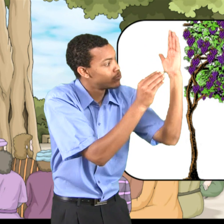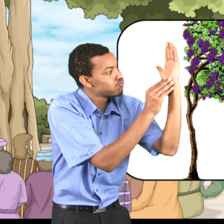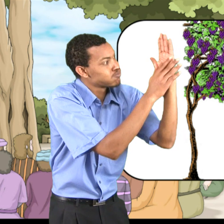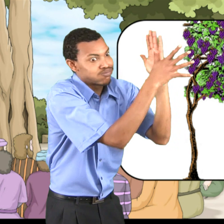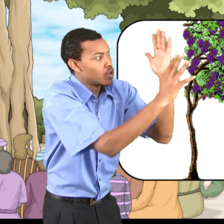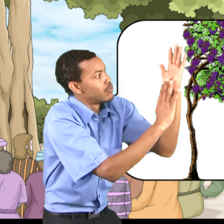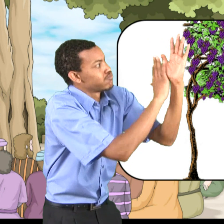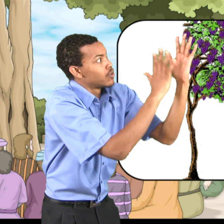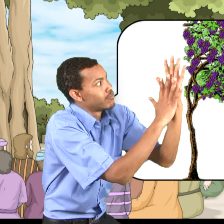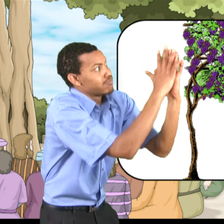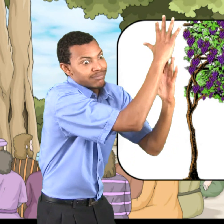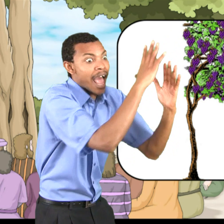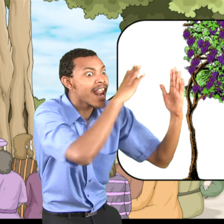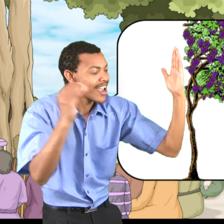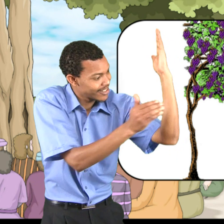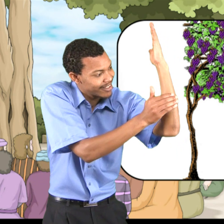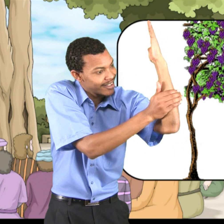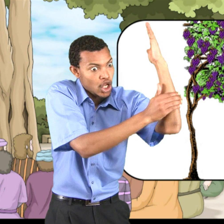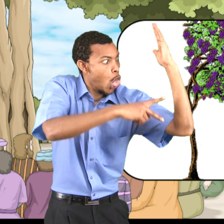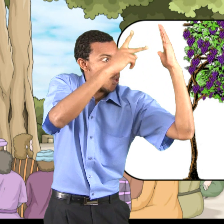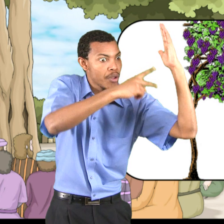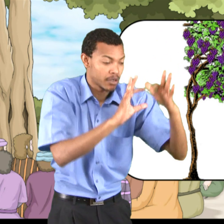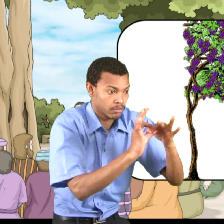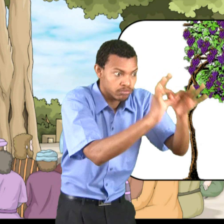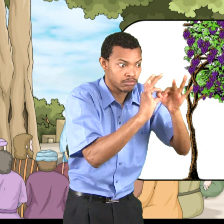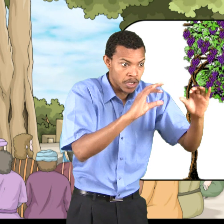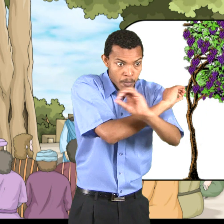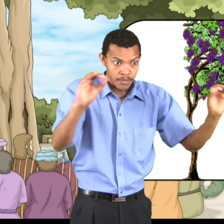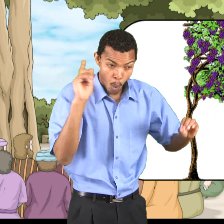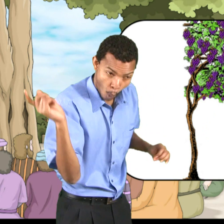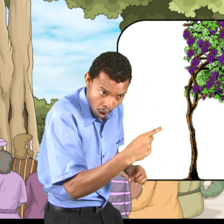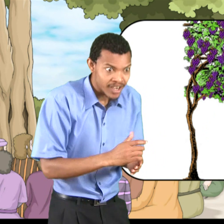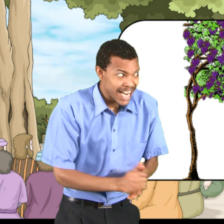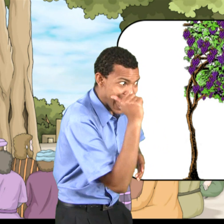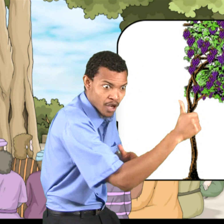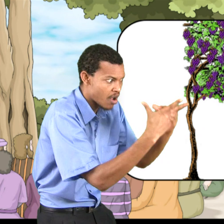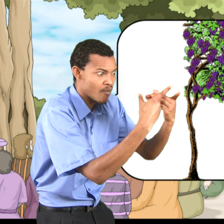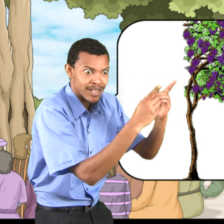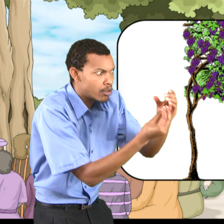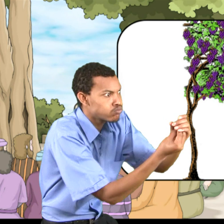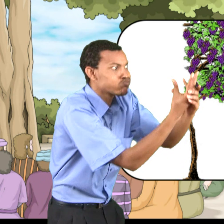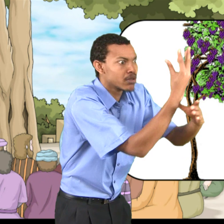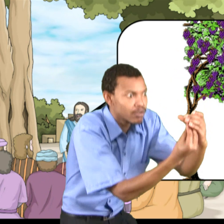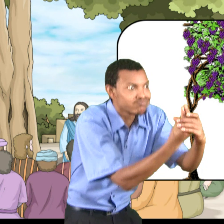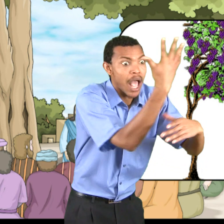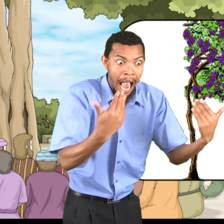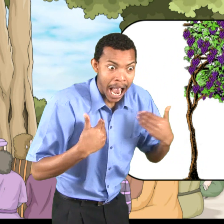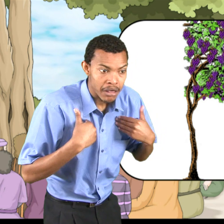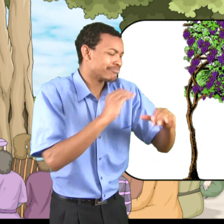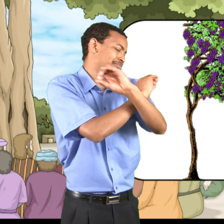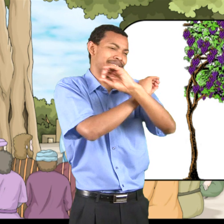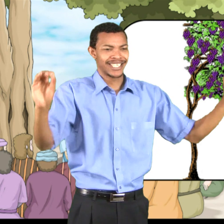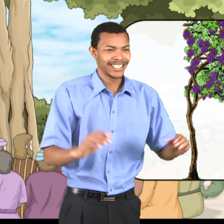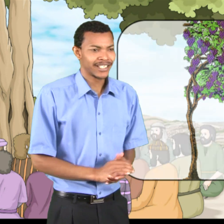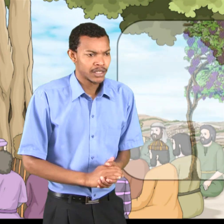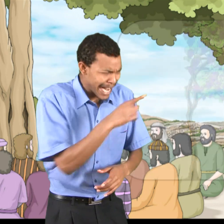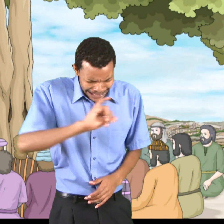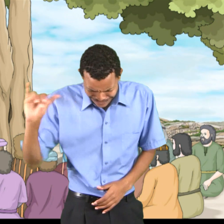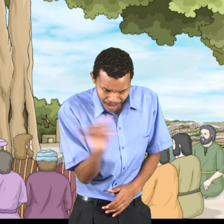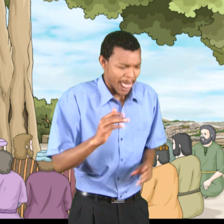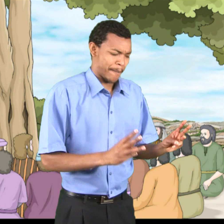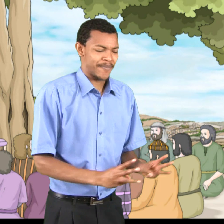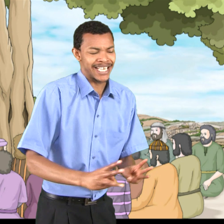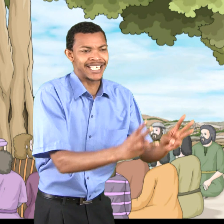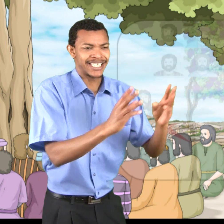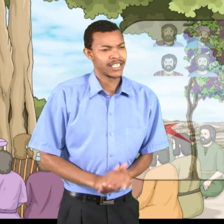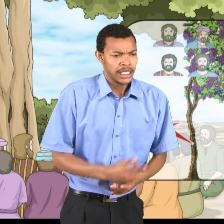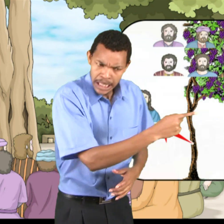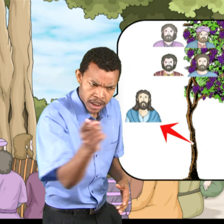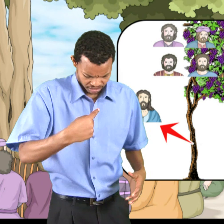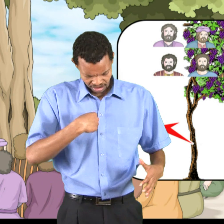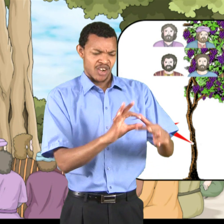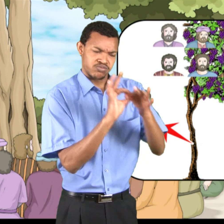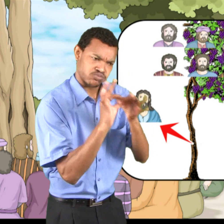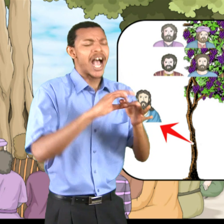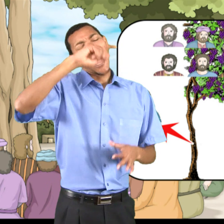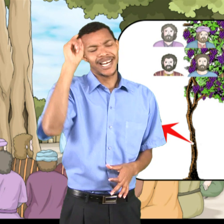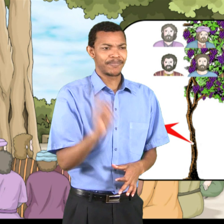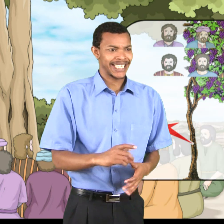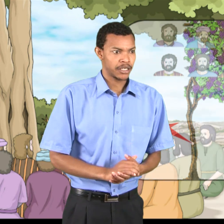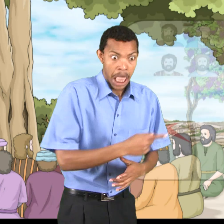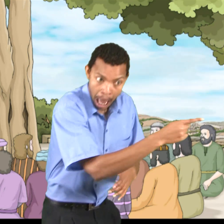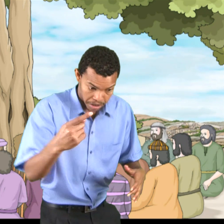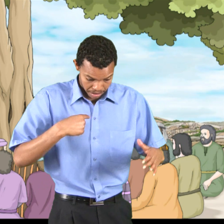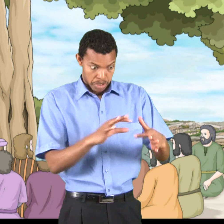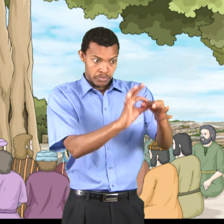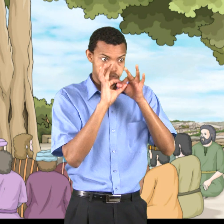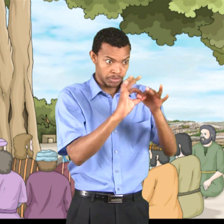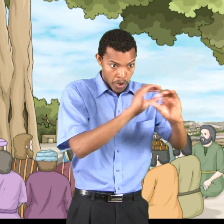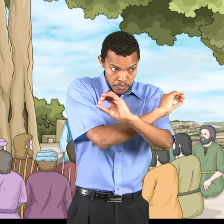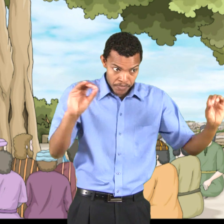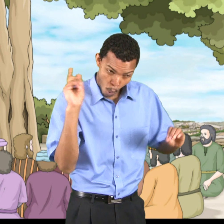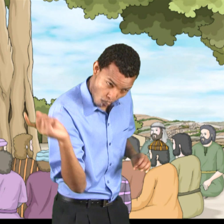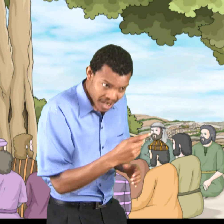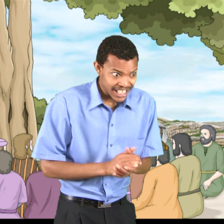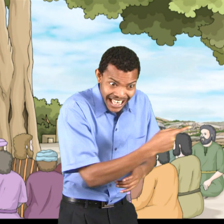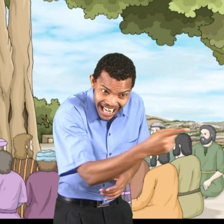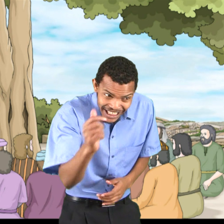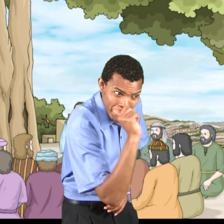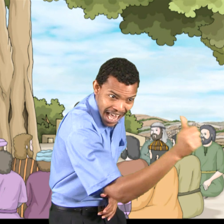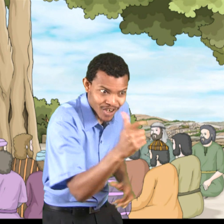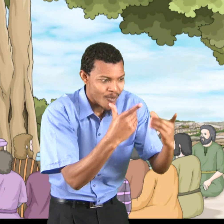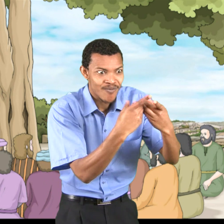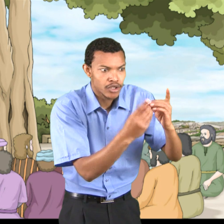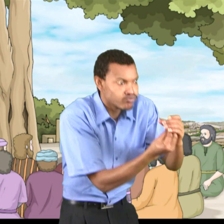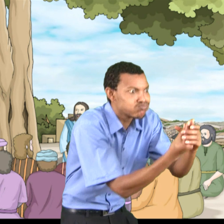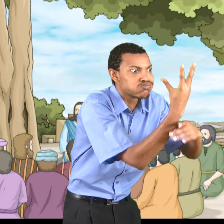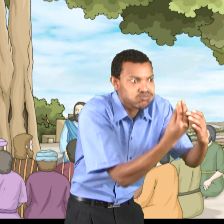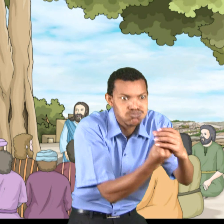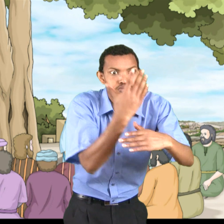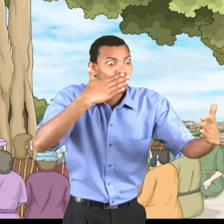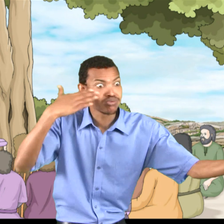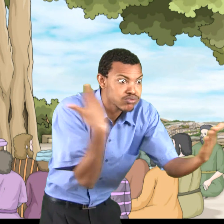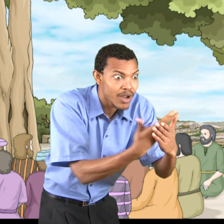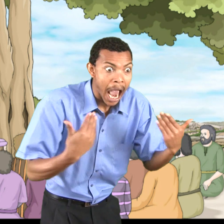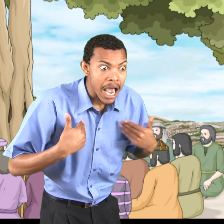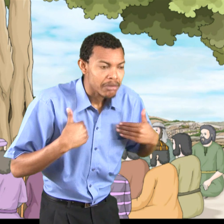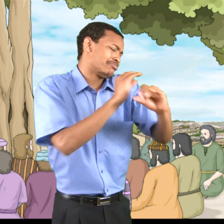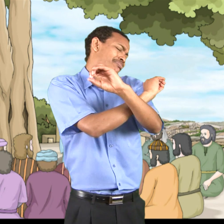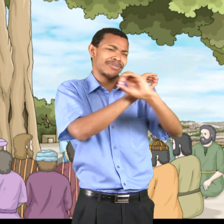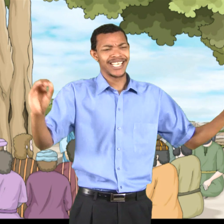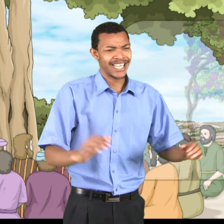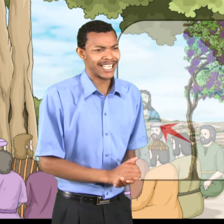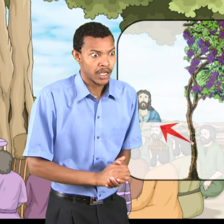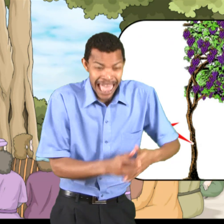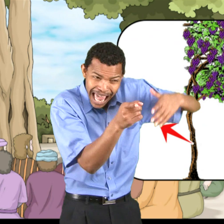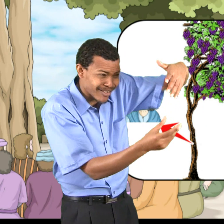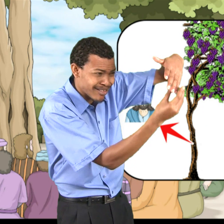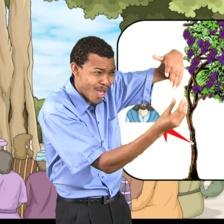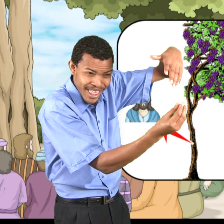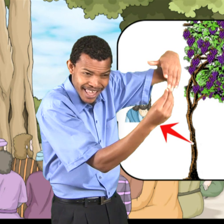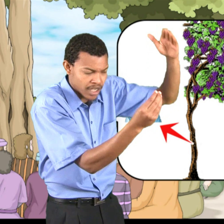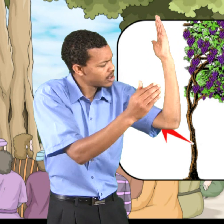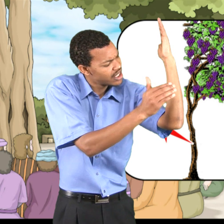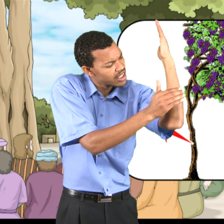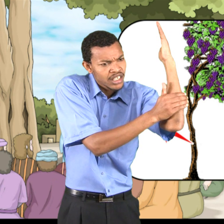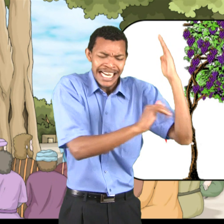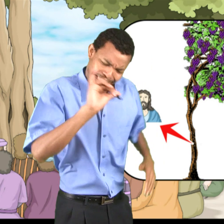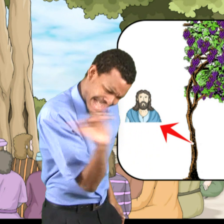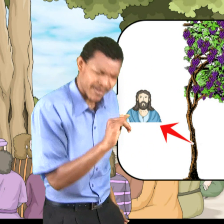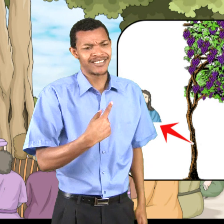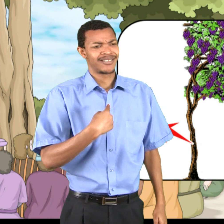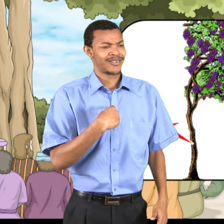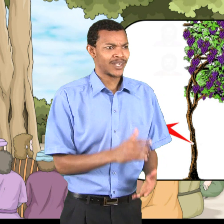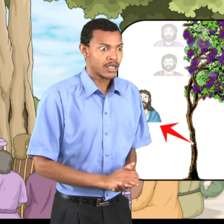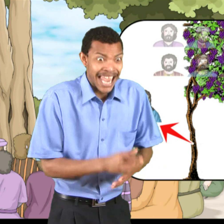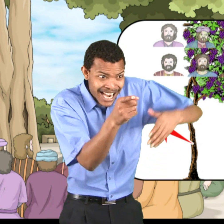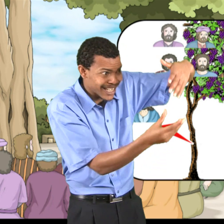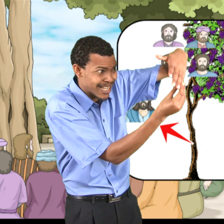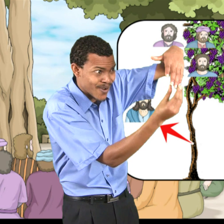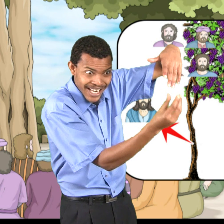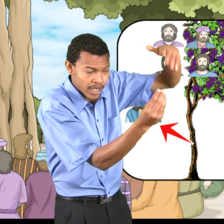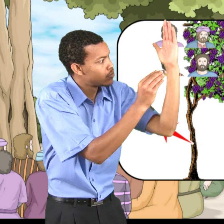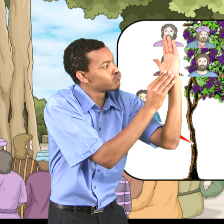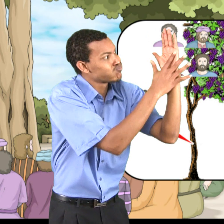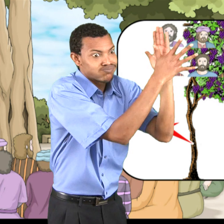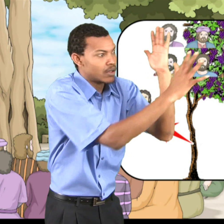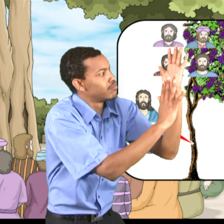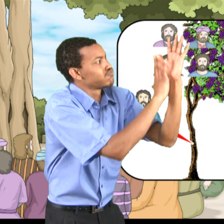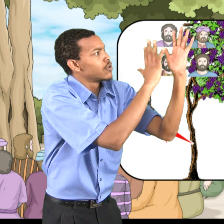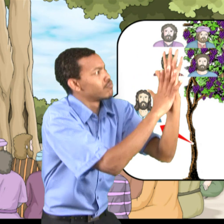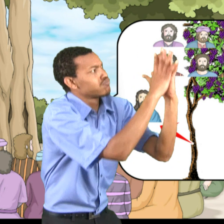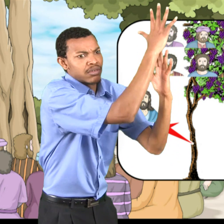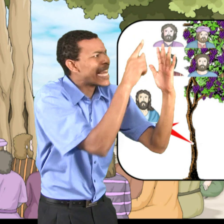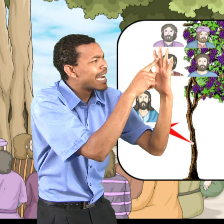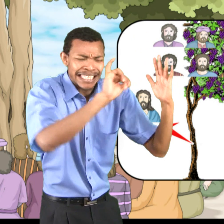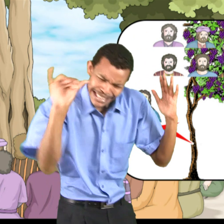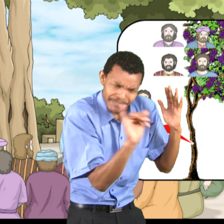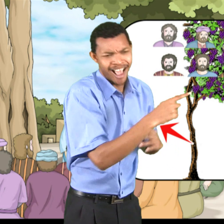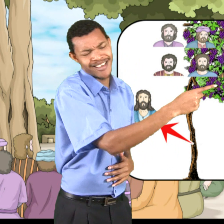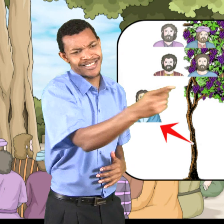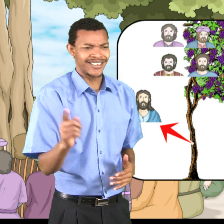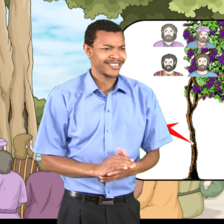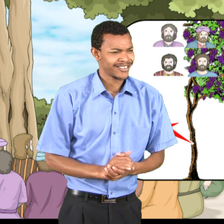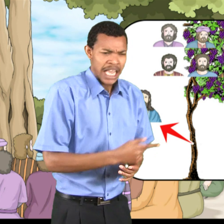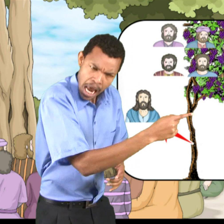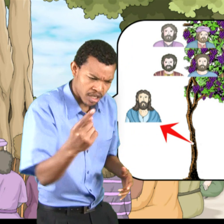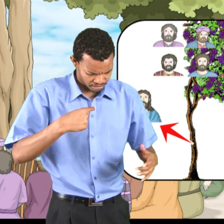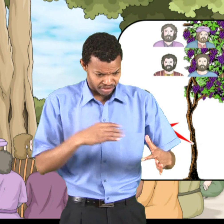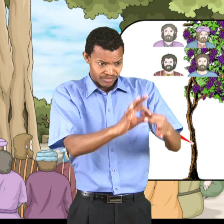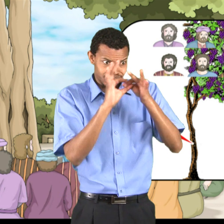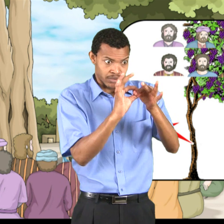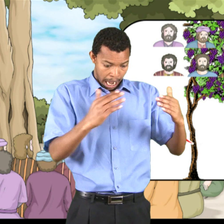Just as no branch can bear fruit by itself unless it remains in the vine, neither can you bear fruit unless you remain in Me.